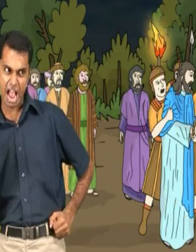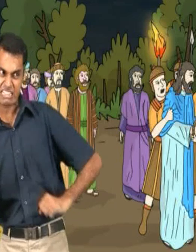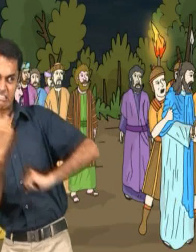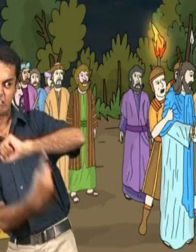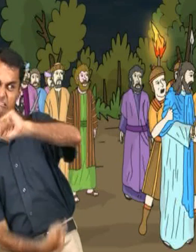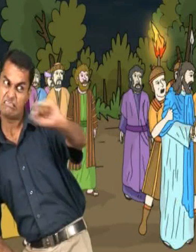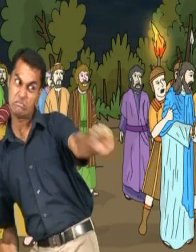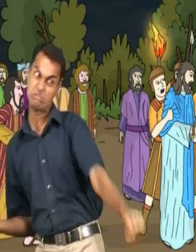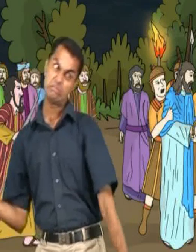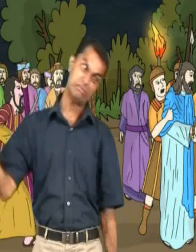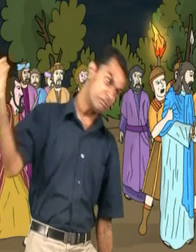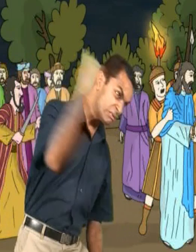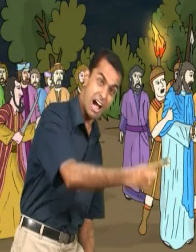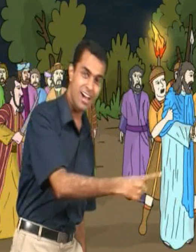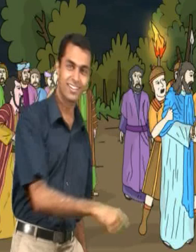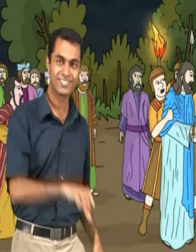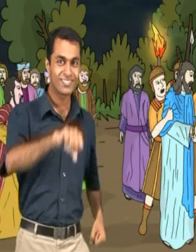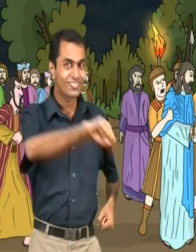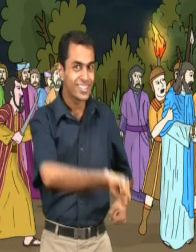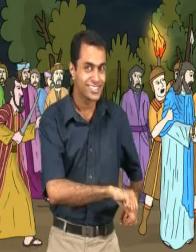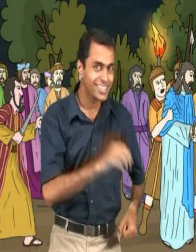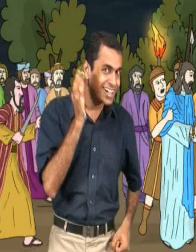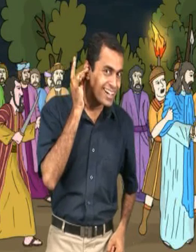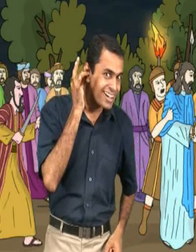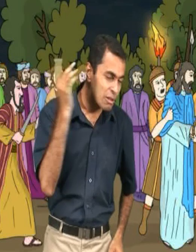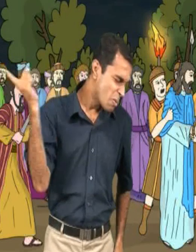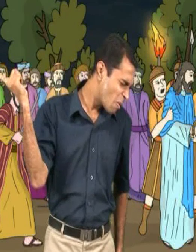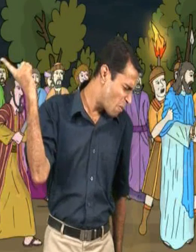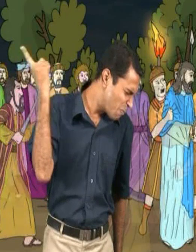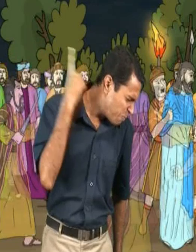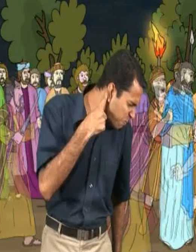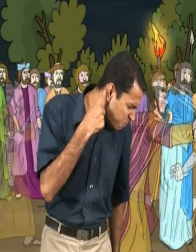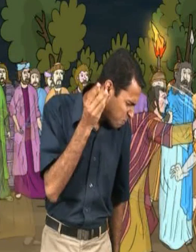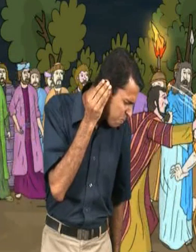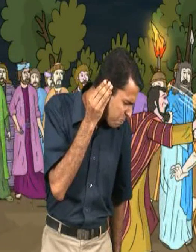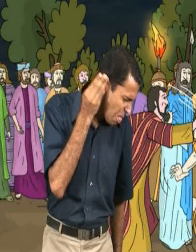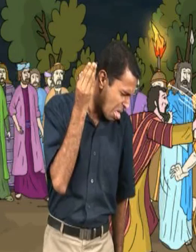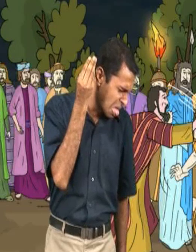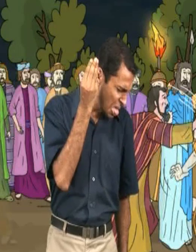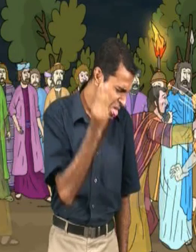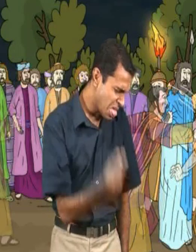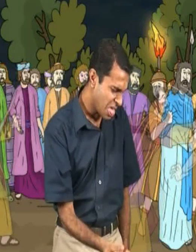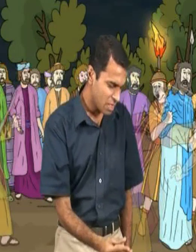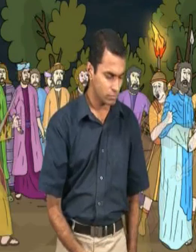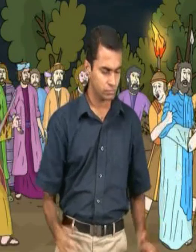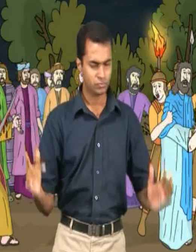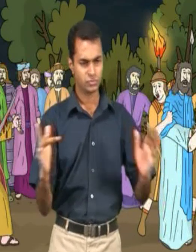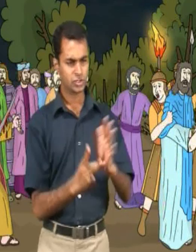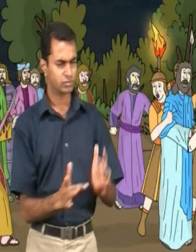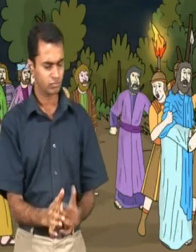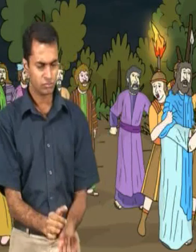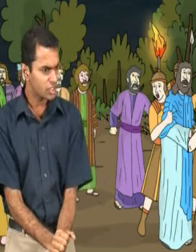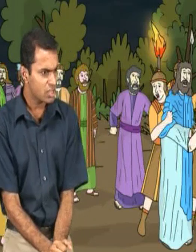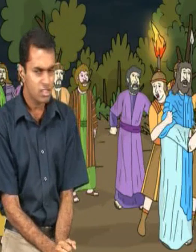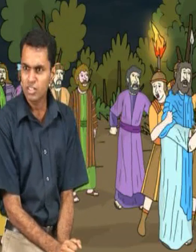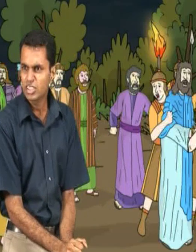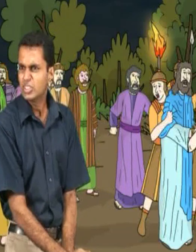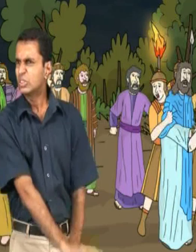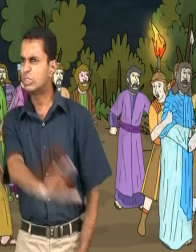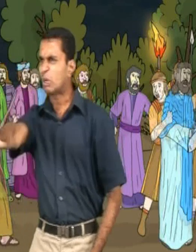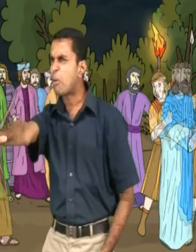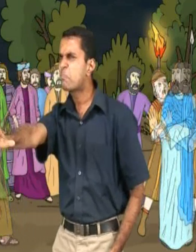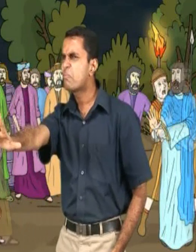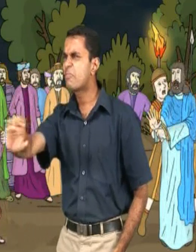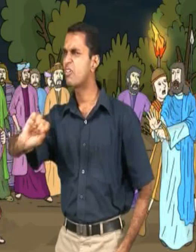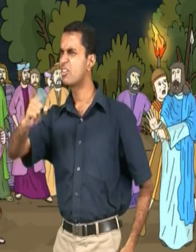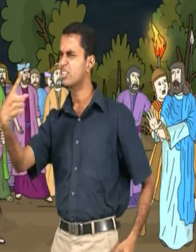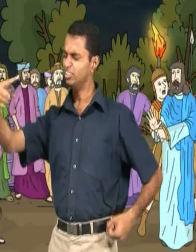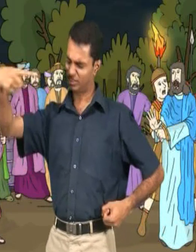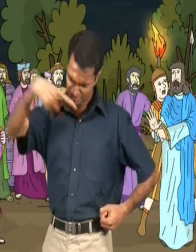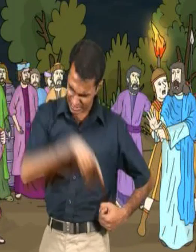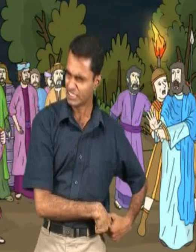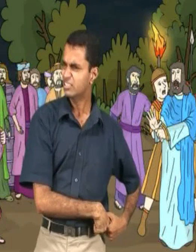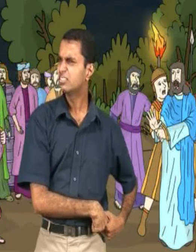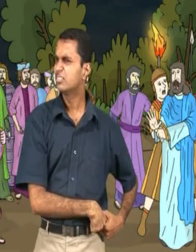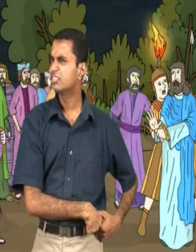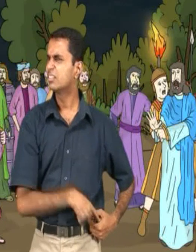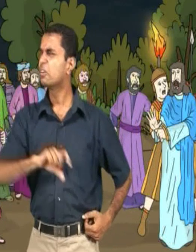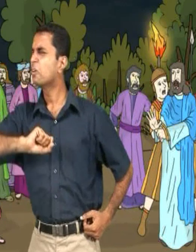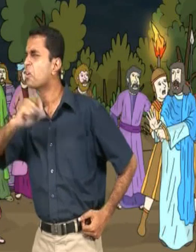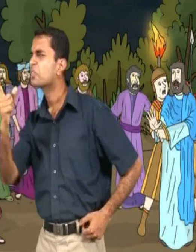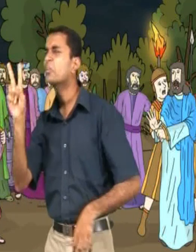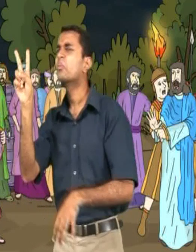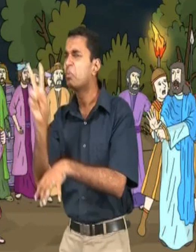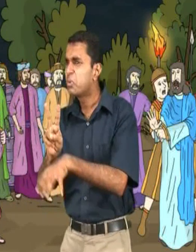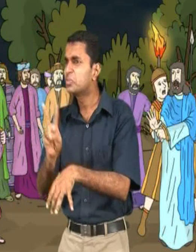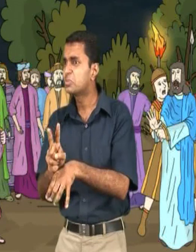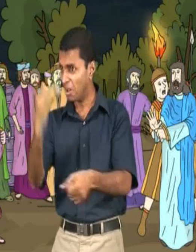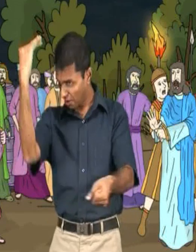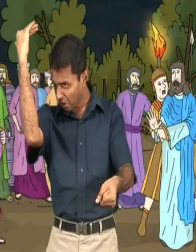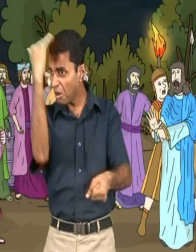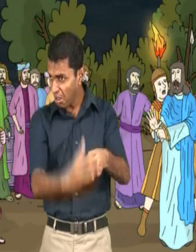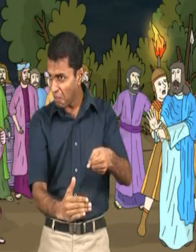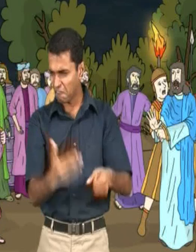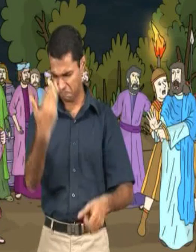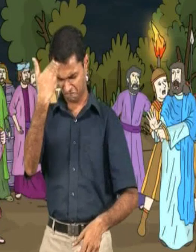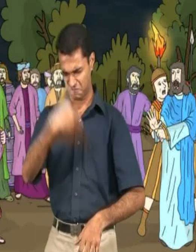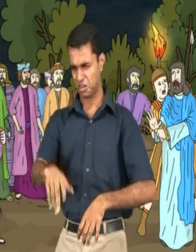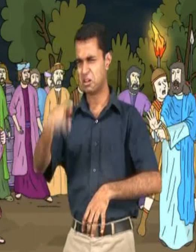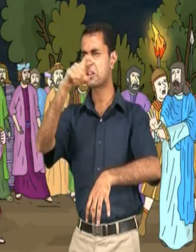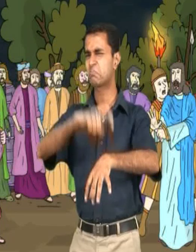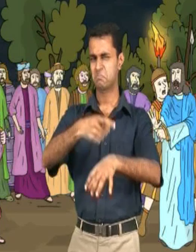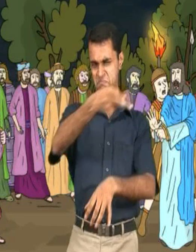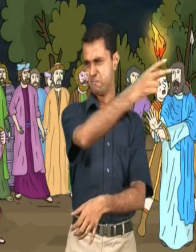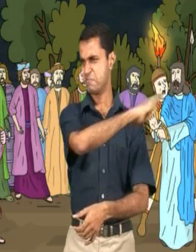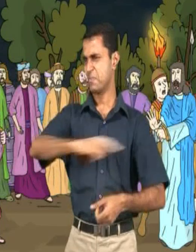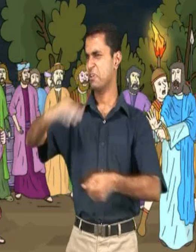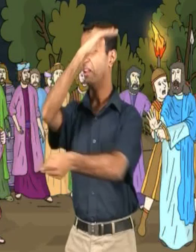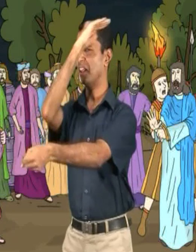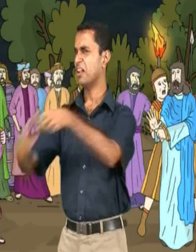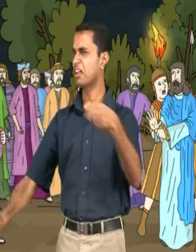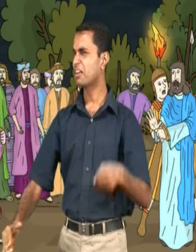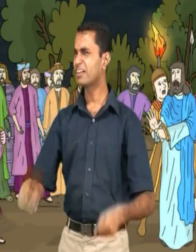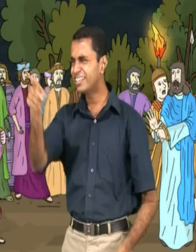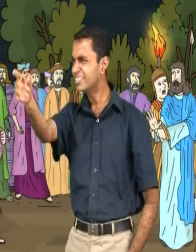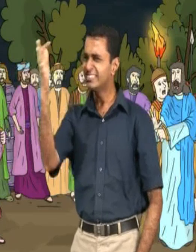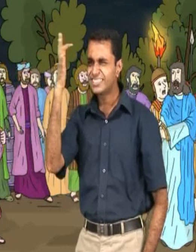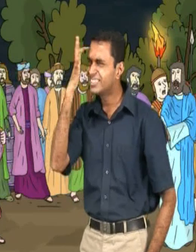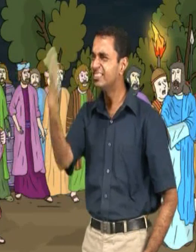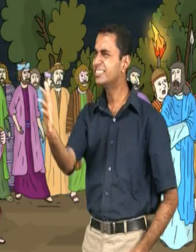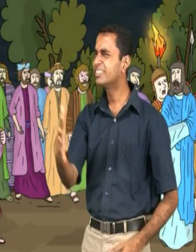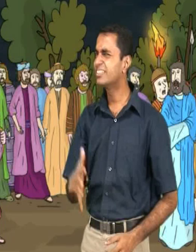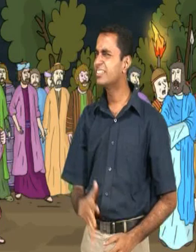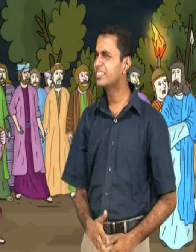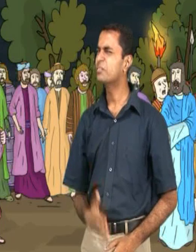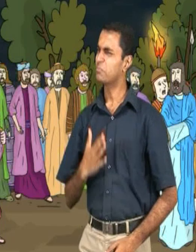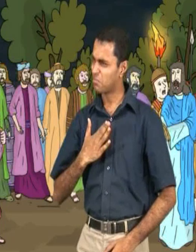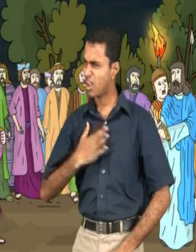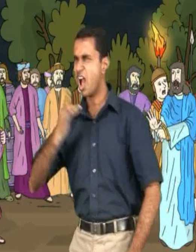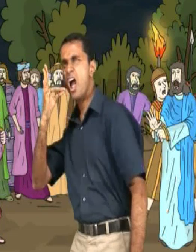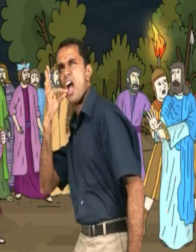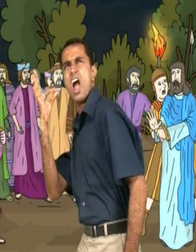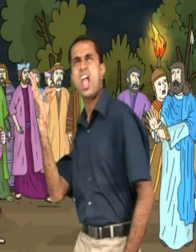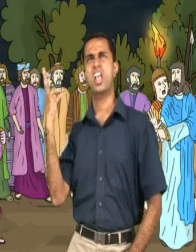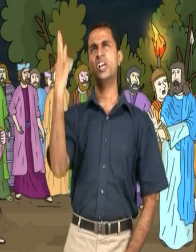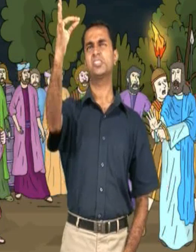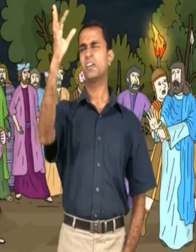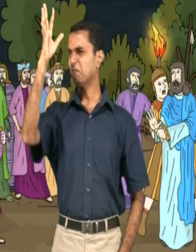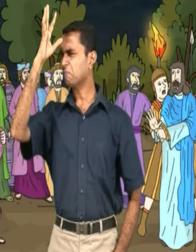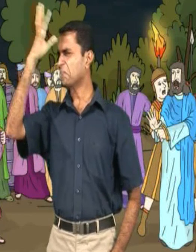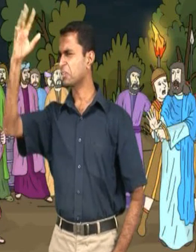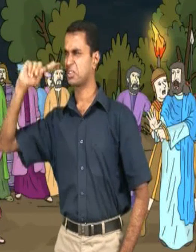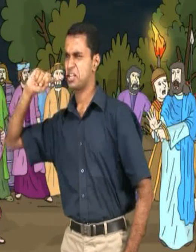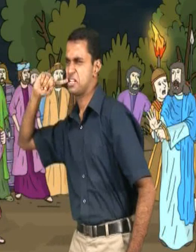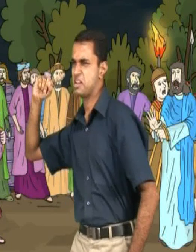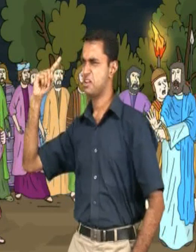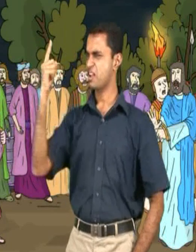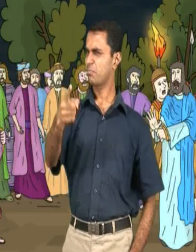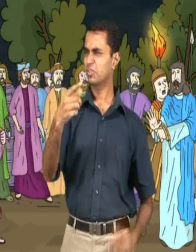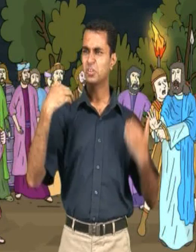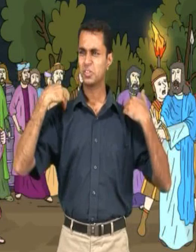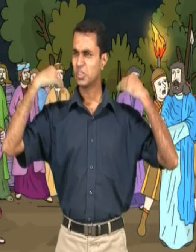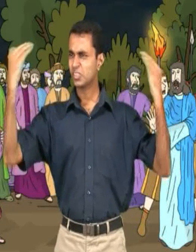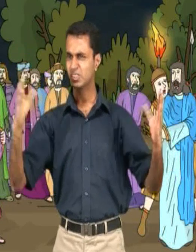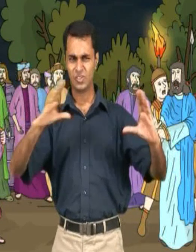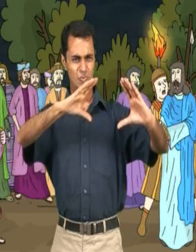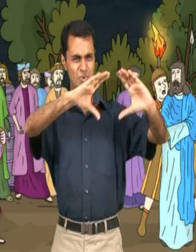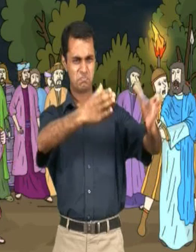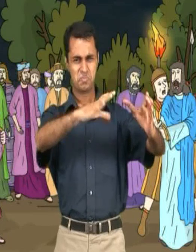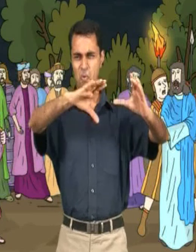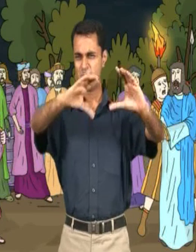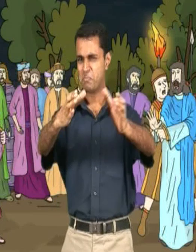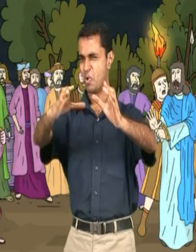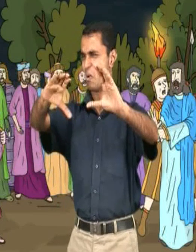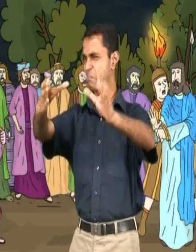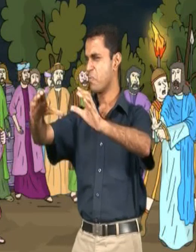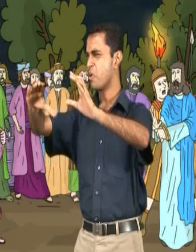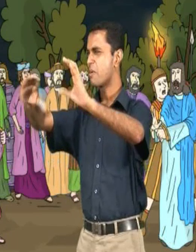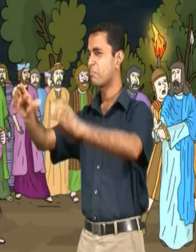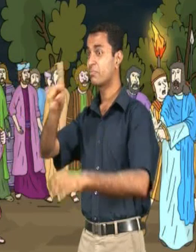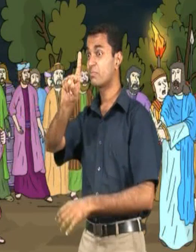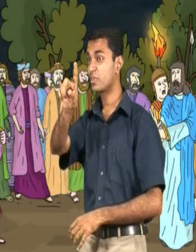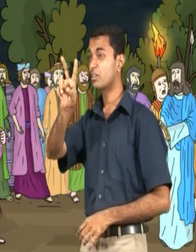At this, one of Jesus’ companions drew his sword and struck the servant of the high priest, cutting off his ear. “Put your sword back in its place,” Jesus said to him.